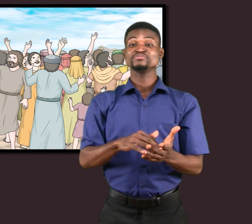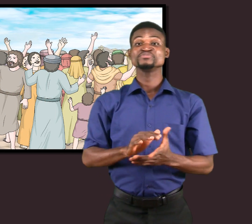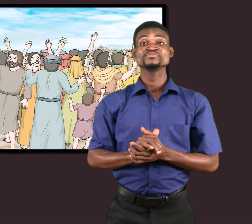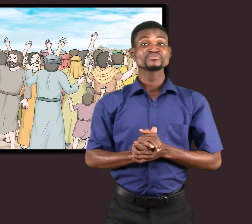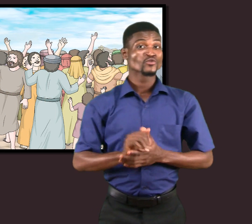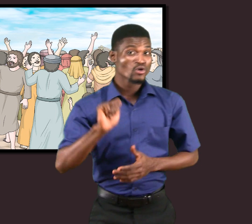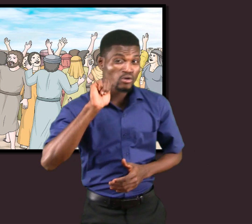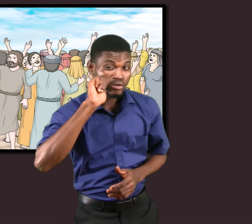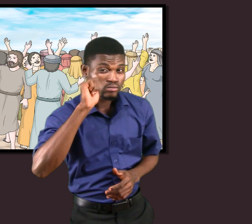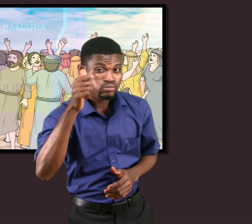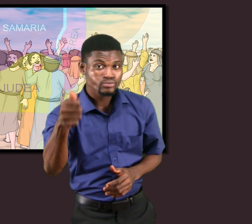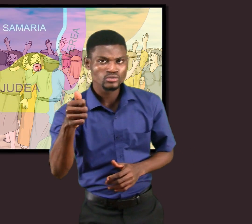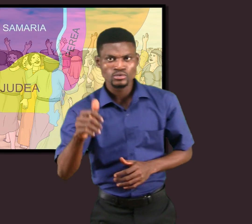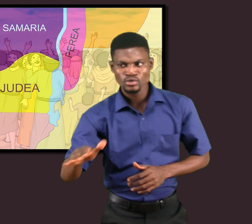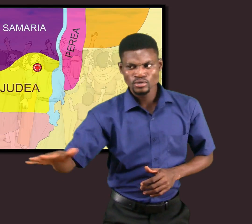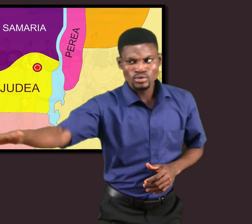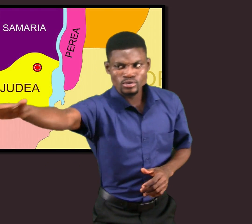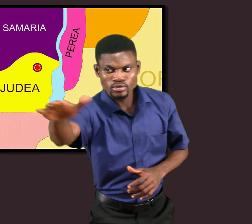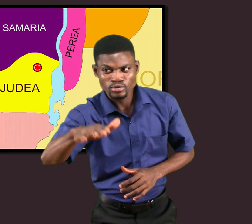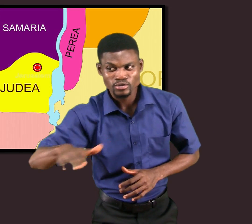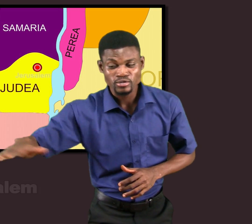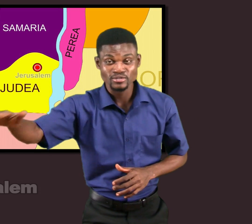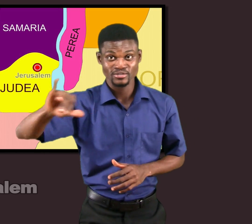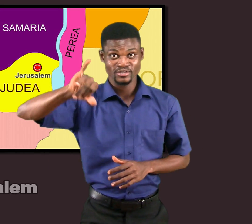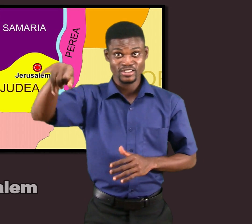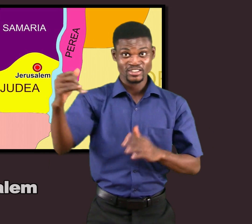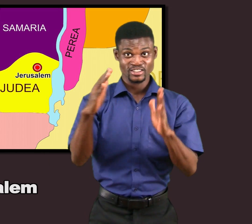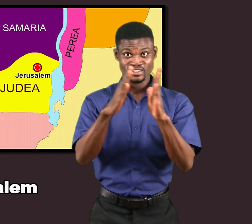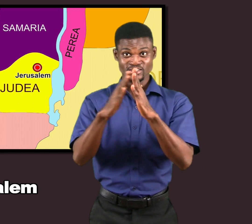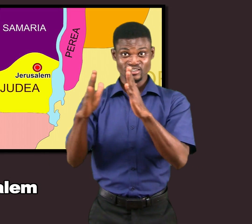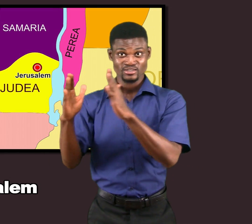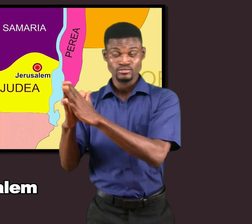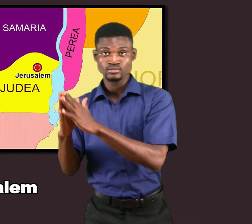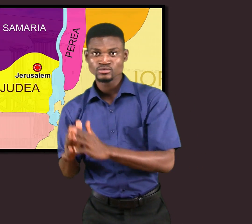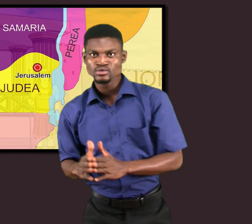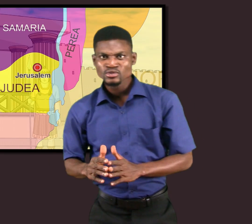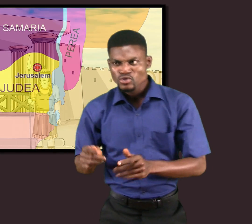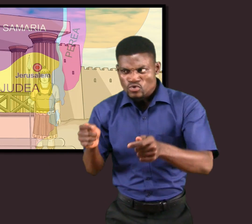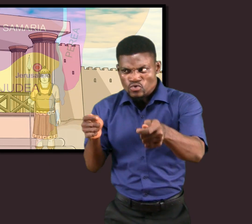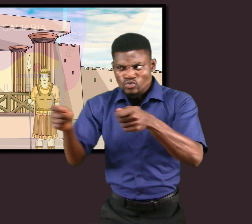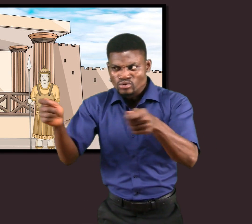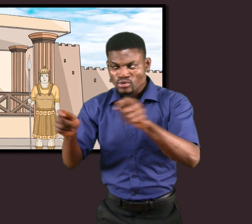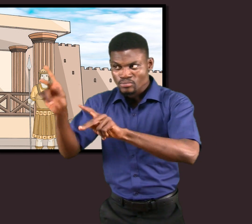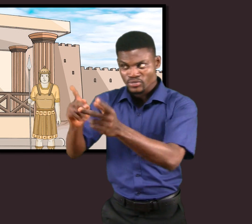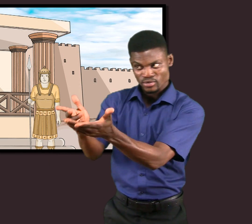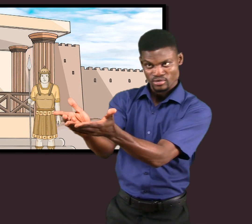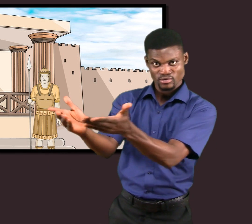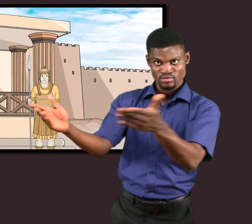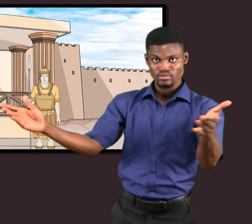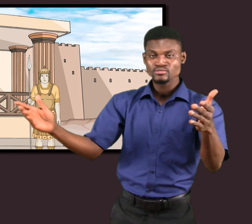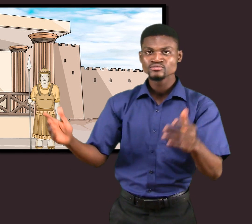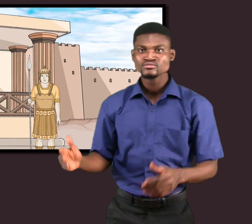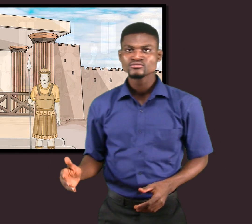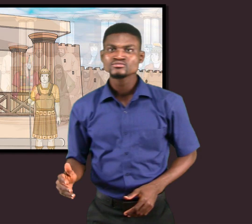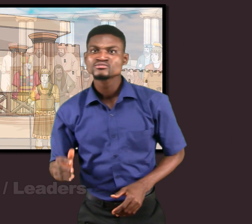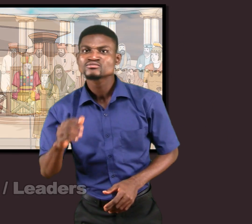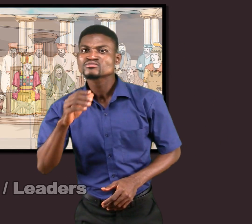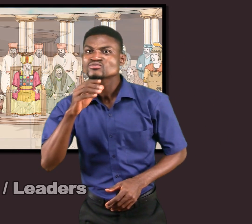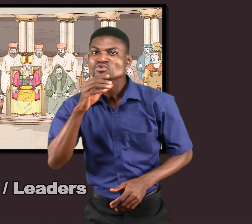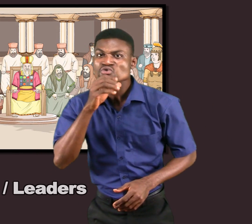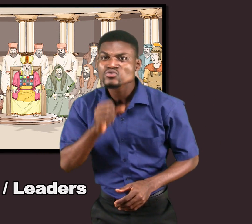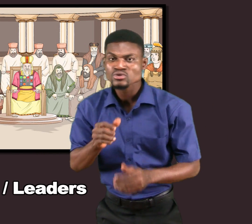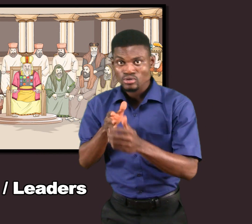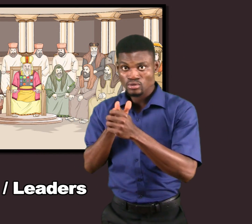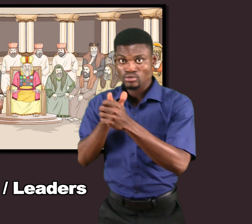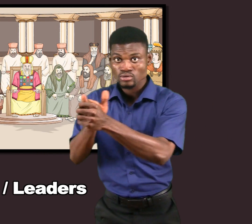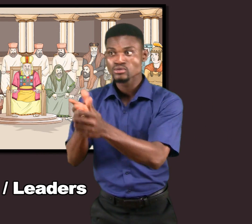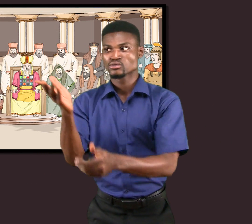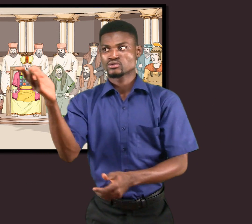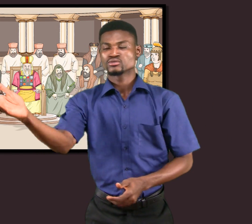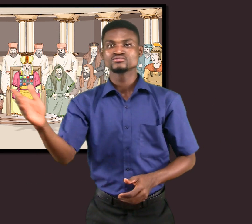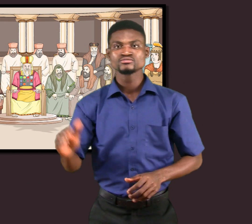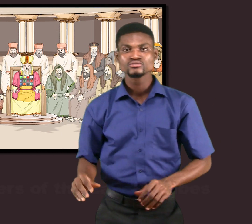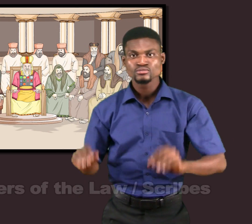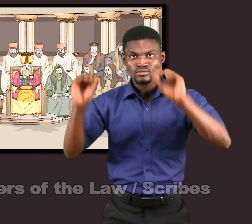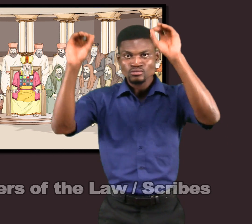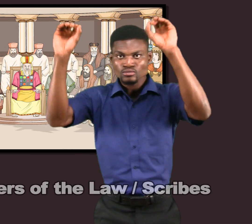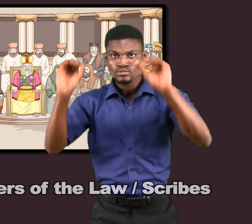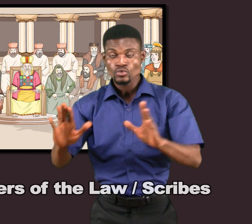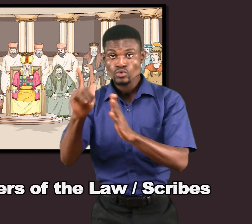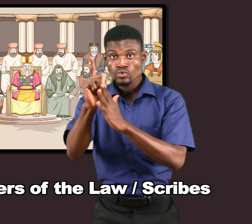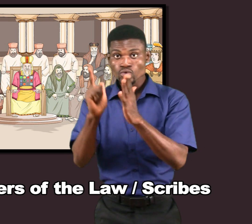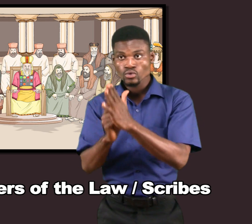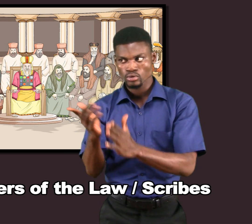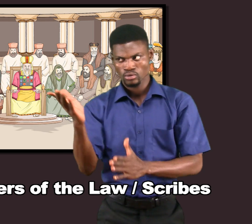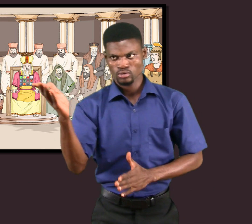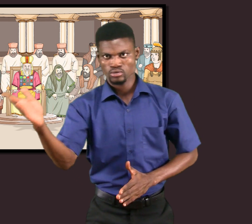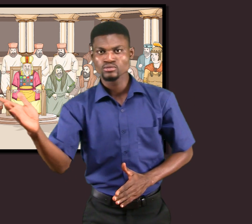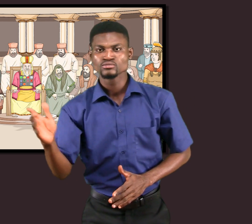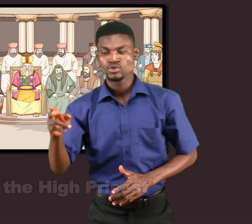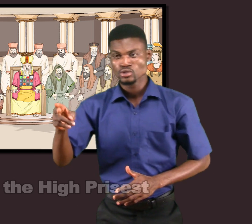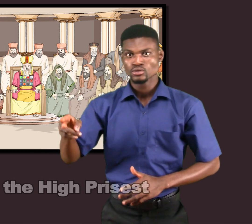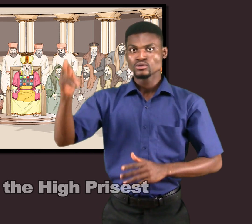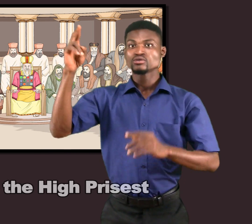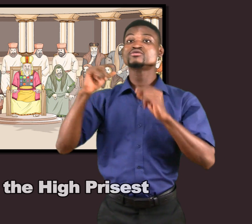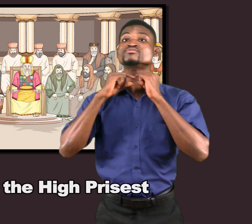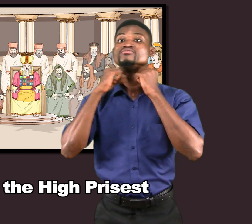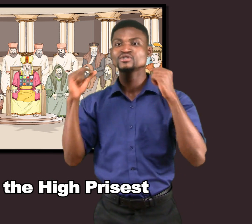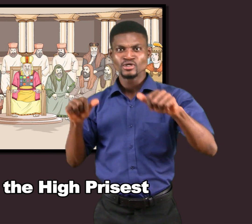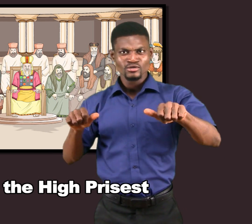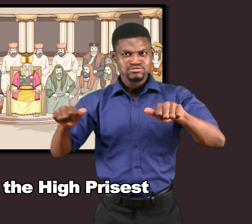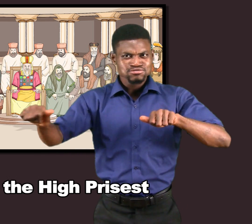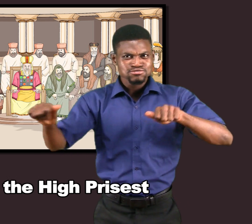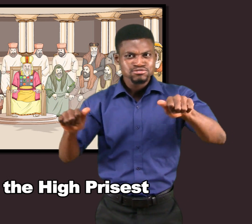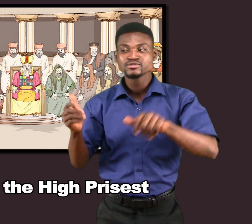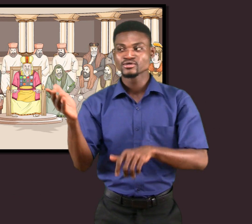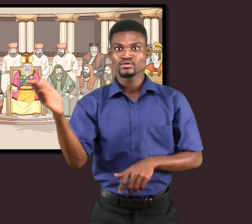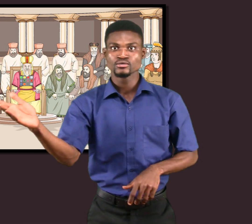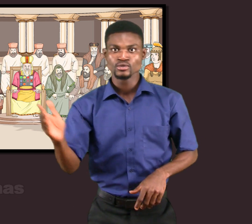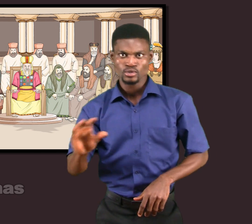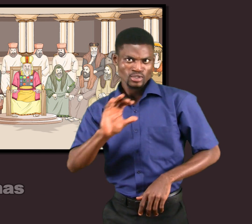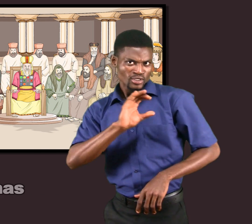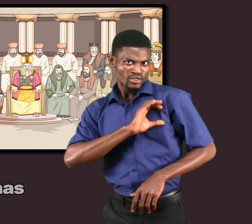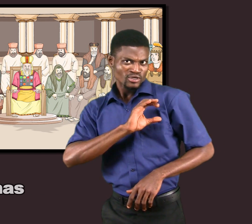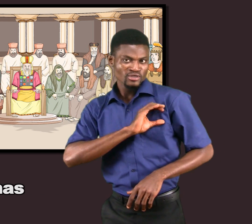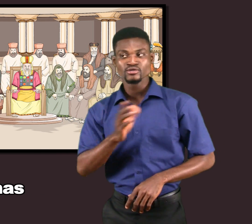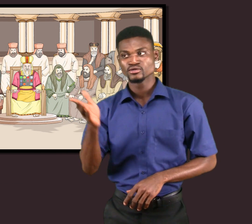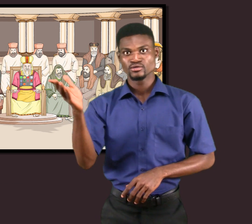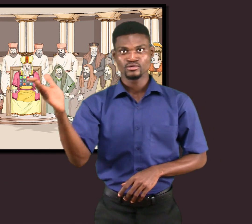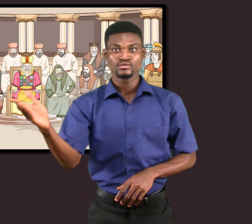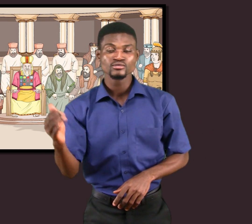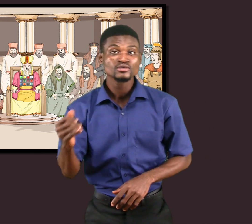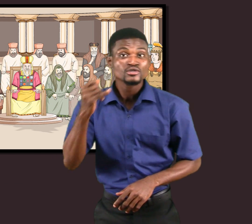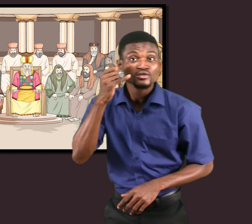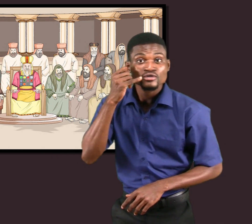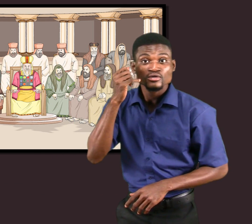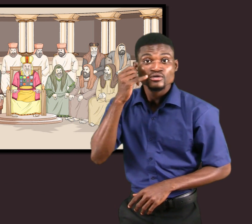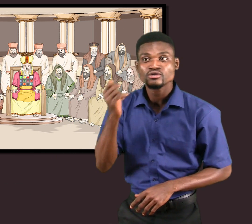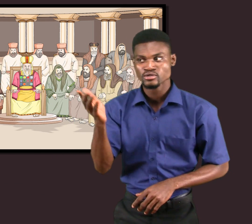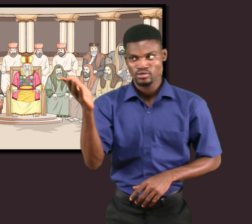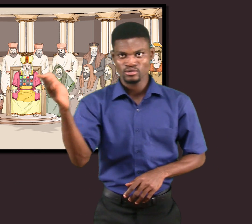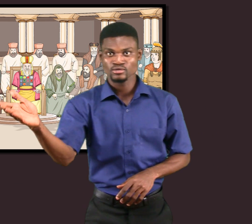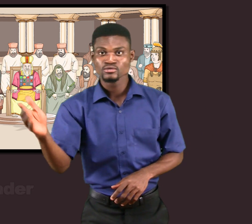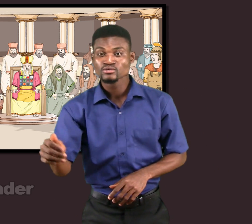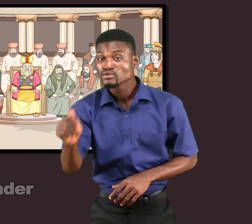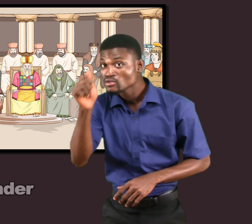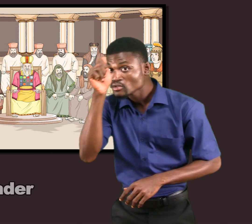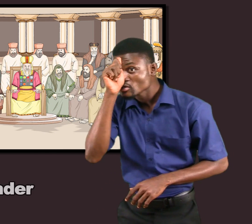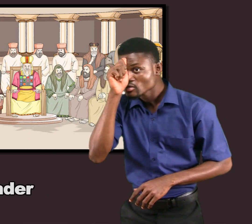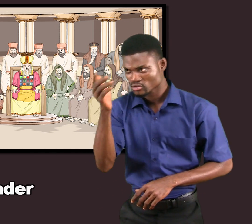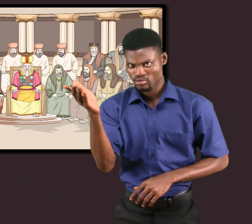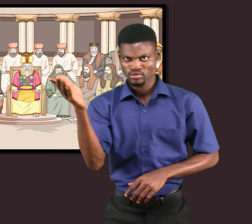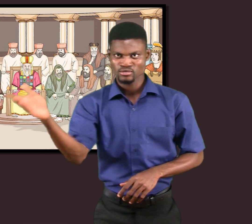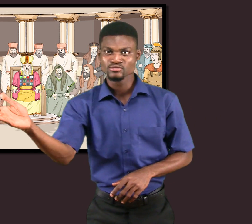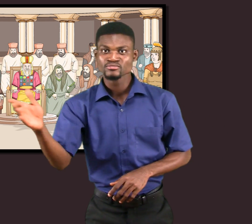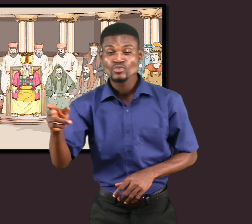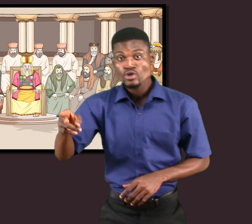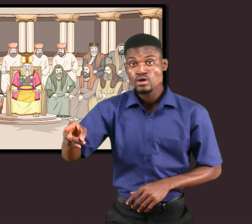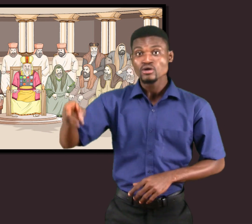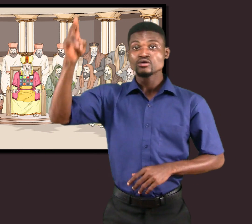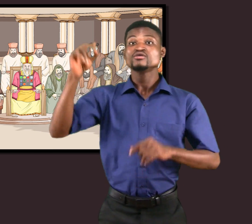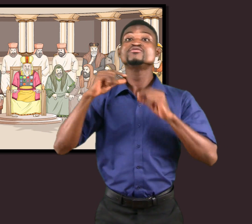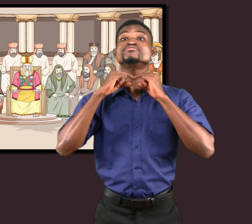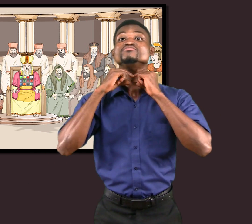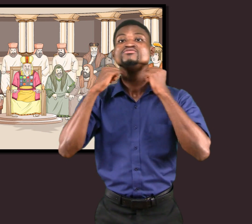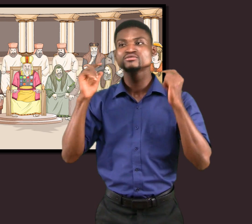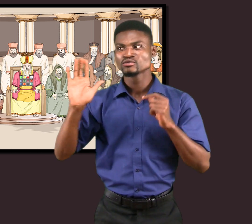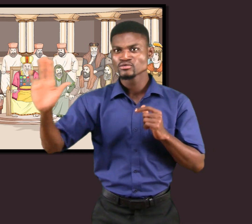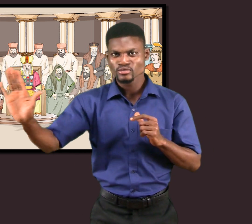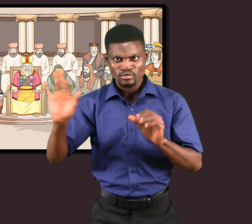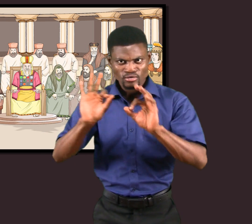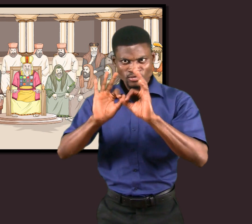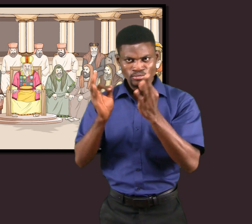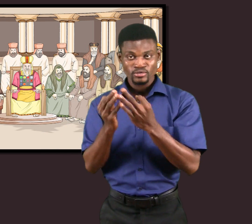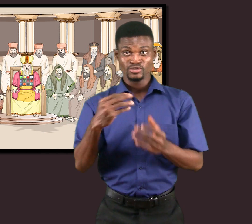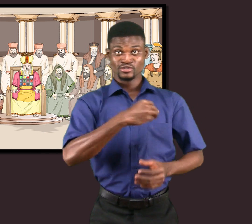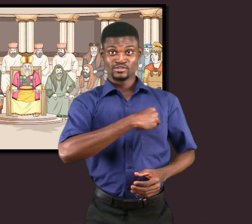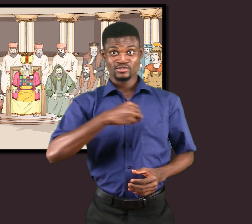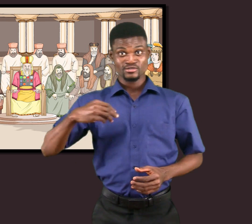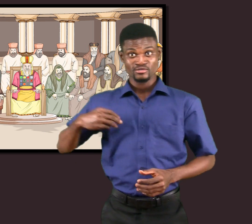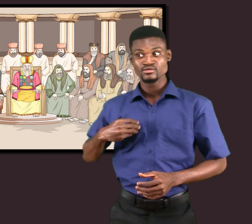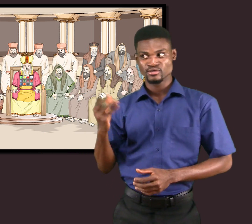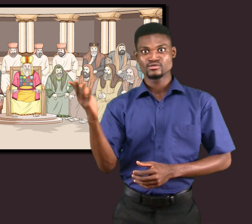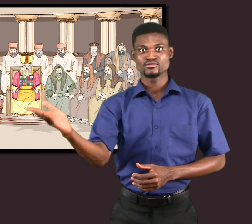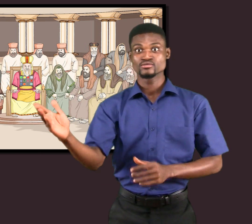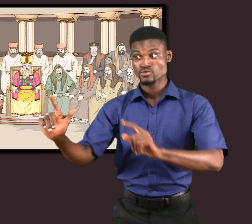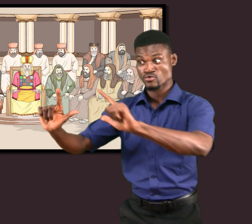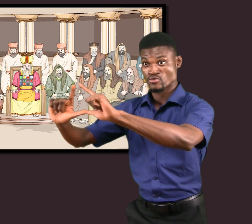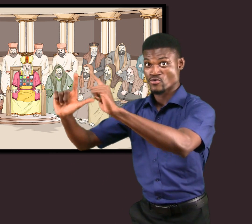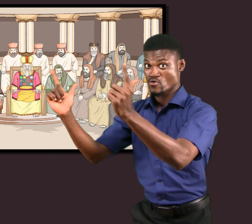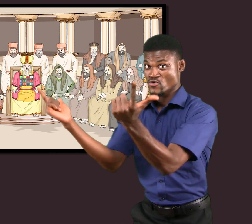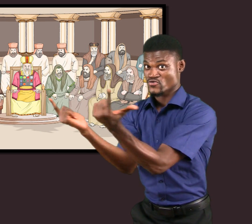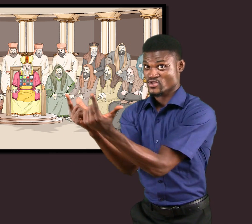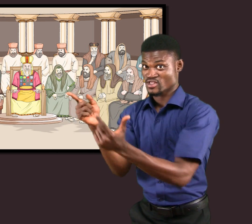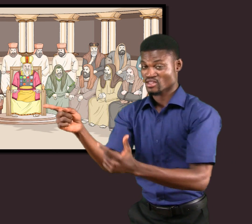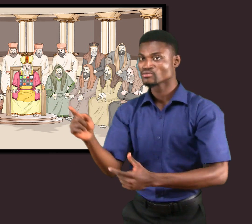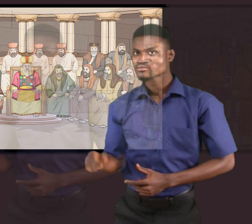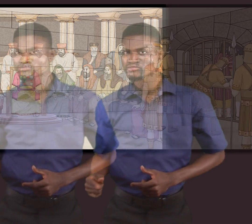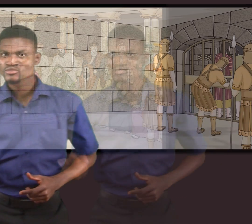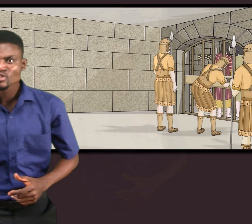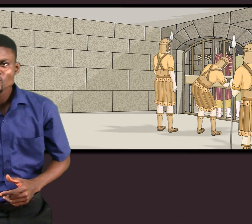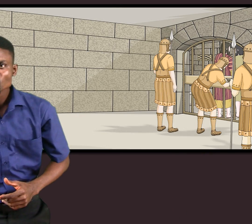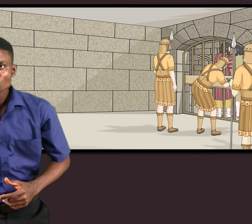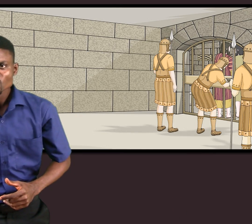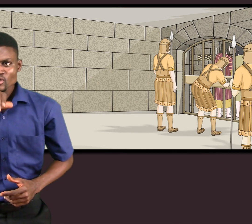The next day the rulers, elders, and scribes assembled in Jerusalem, along with Annas the high priest, Caiaphas, John, Alexander, and many others from the high priest’s family.